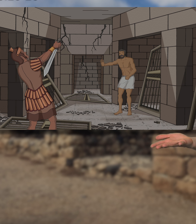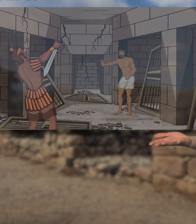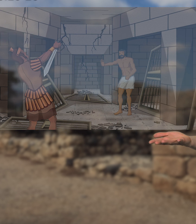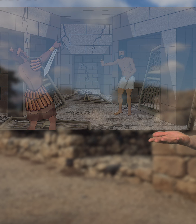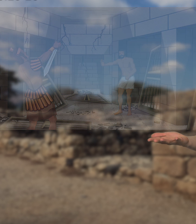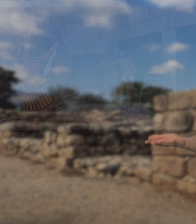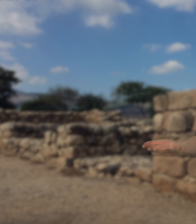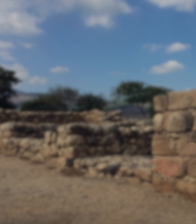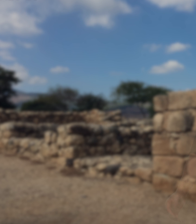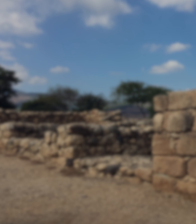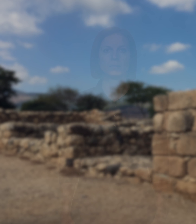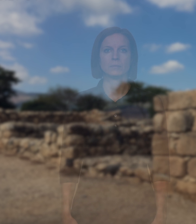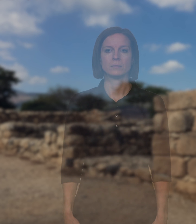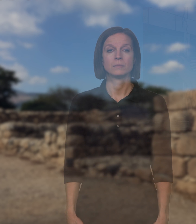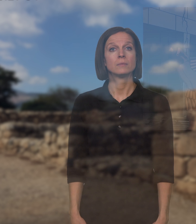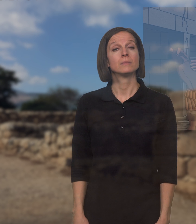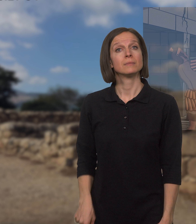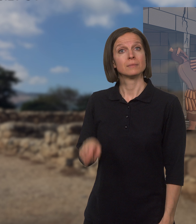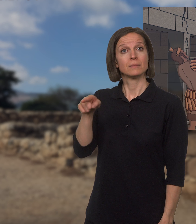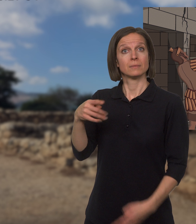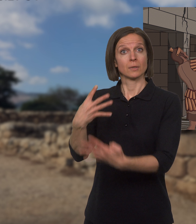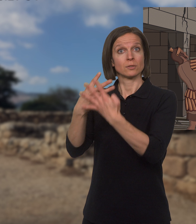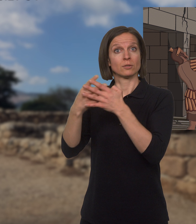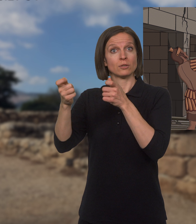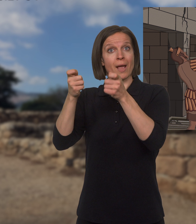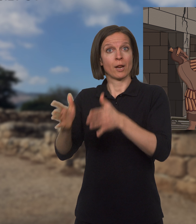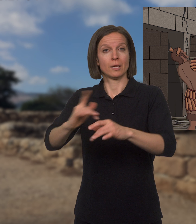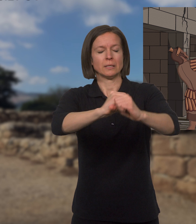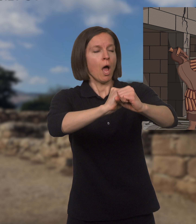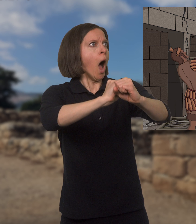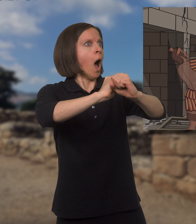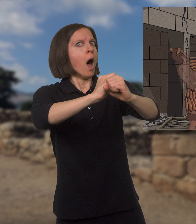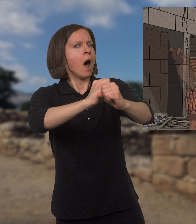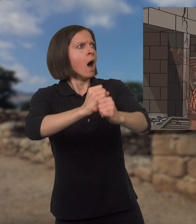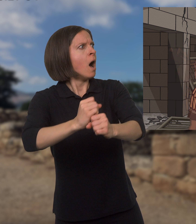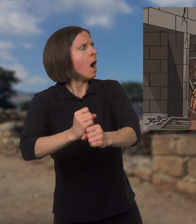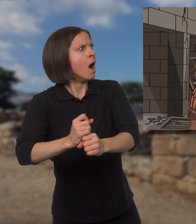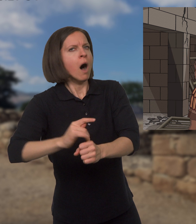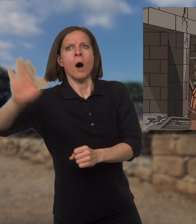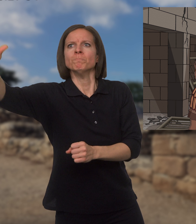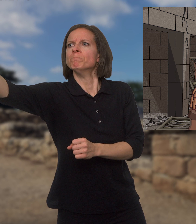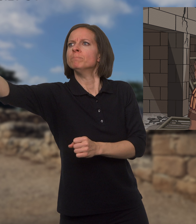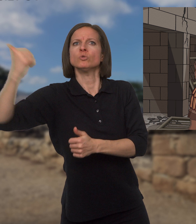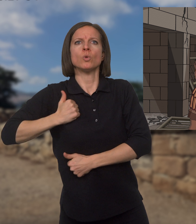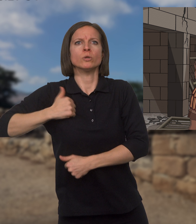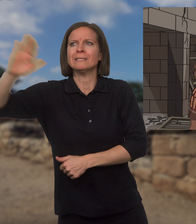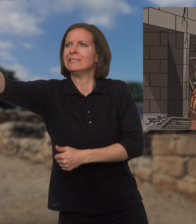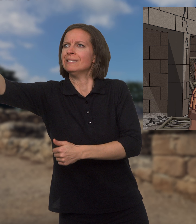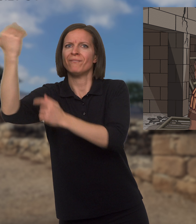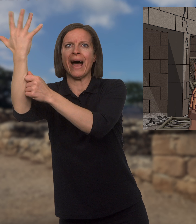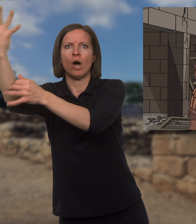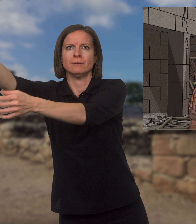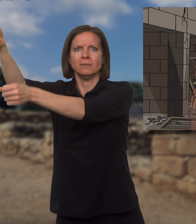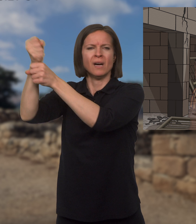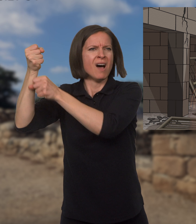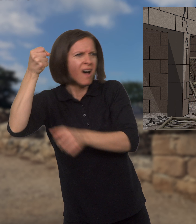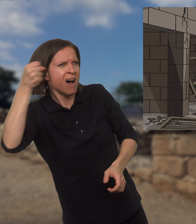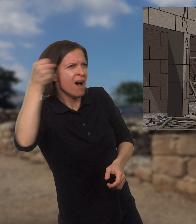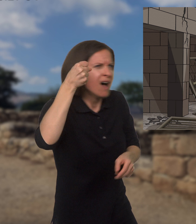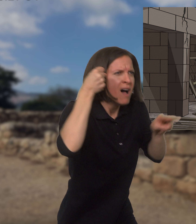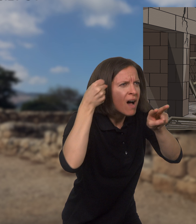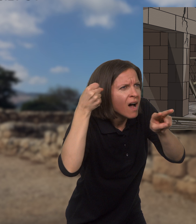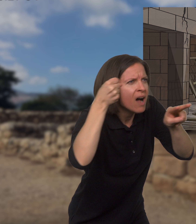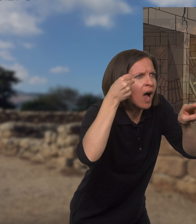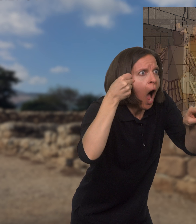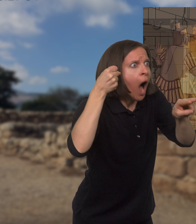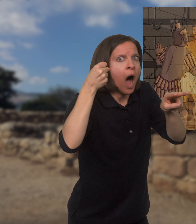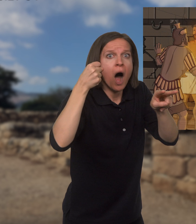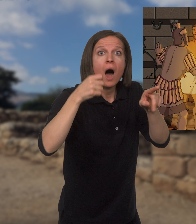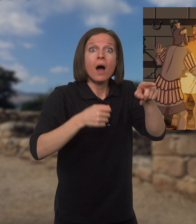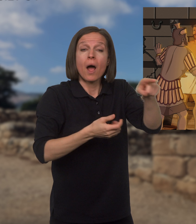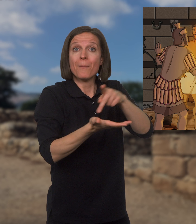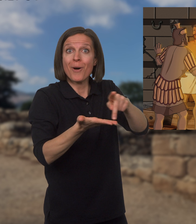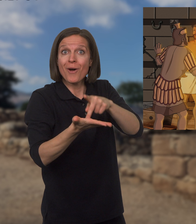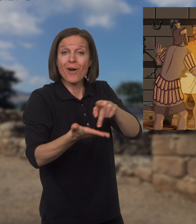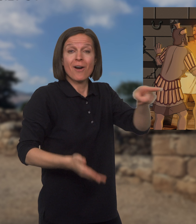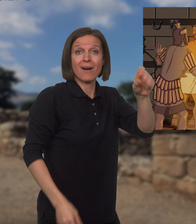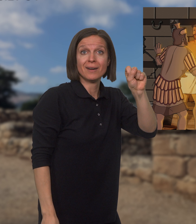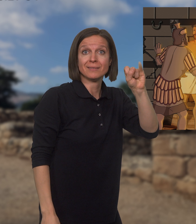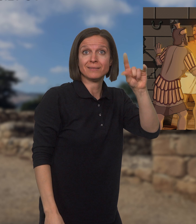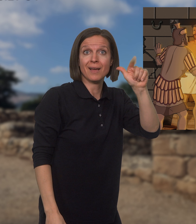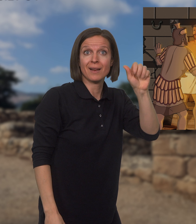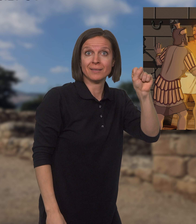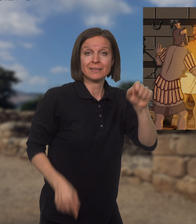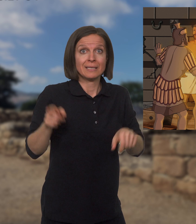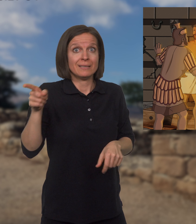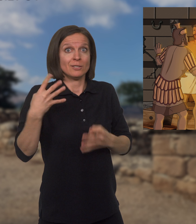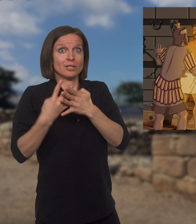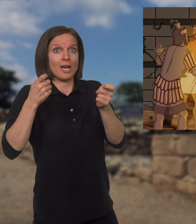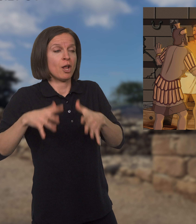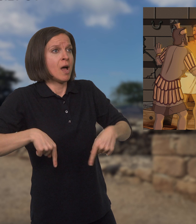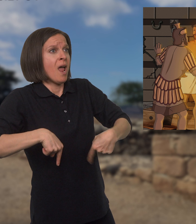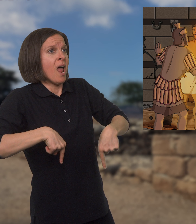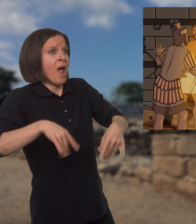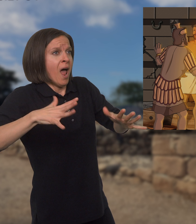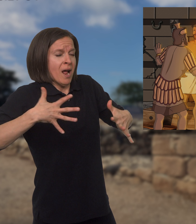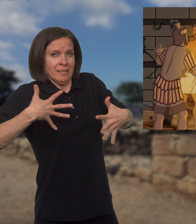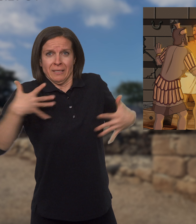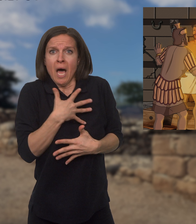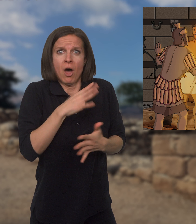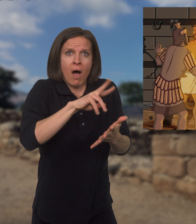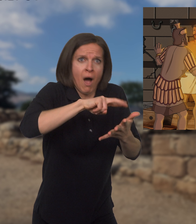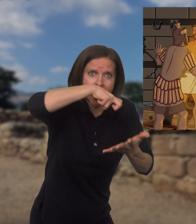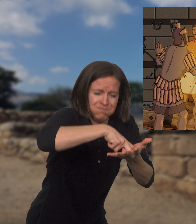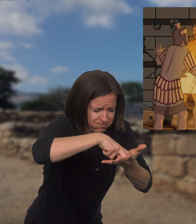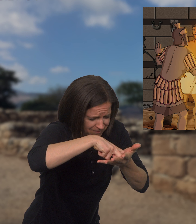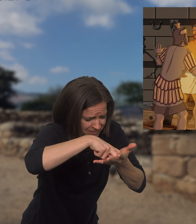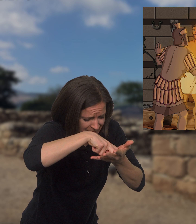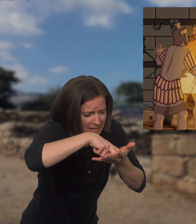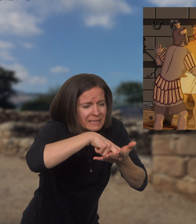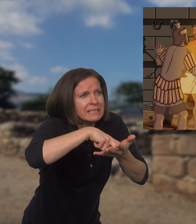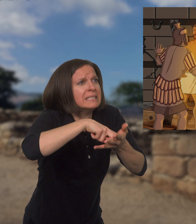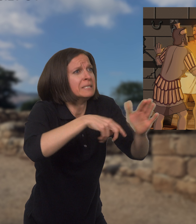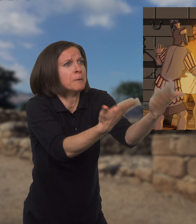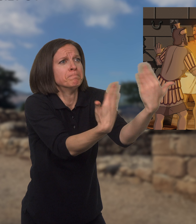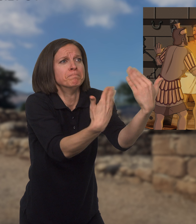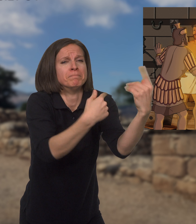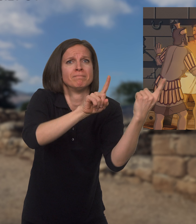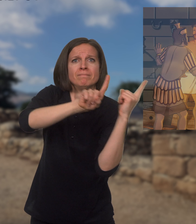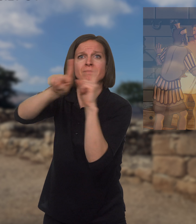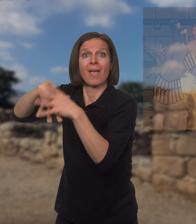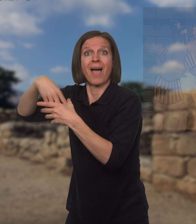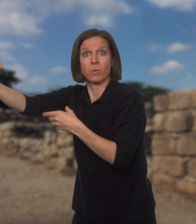Calling for lights, the jailer rushed in and fell trembling before Paul and Silas.